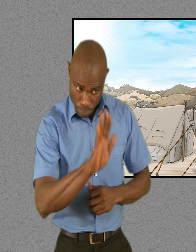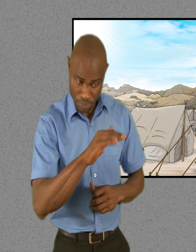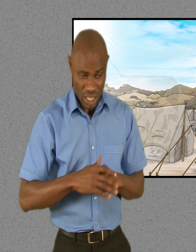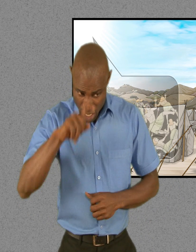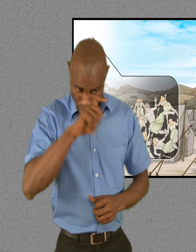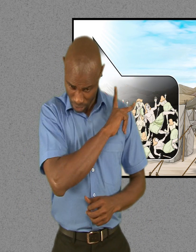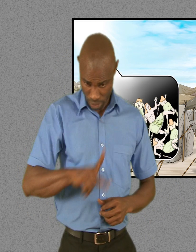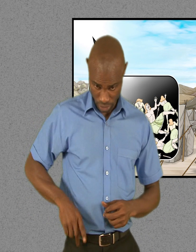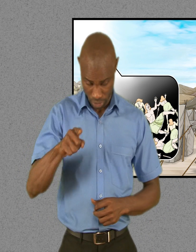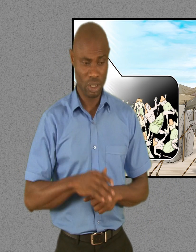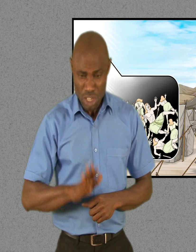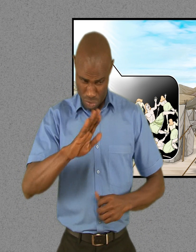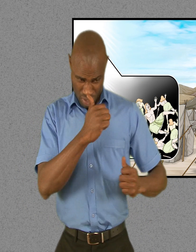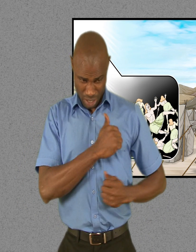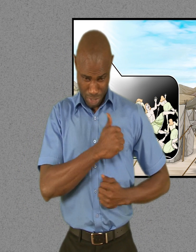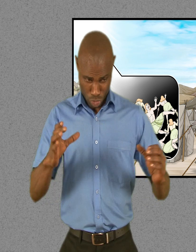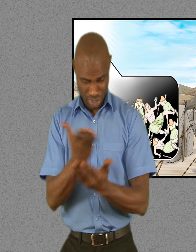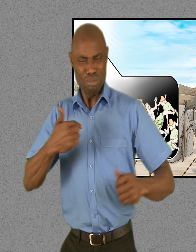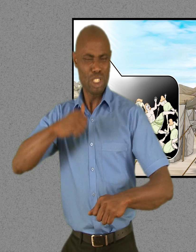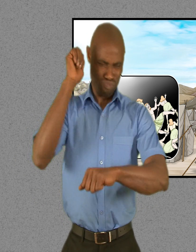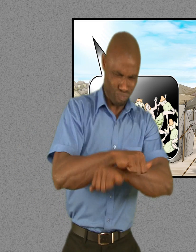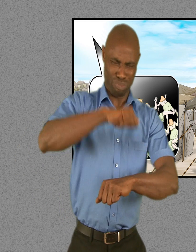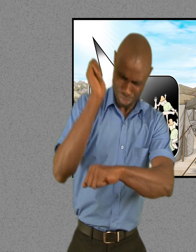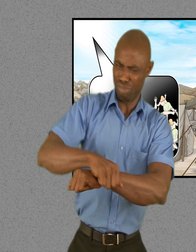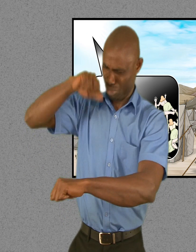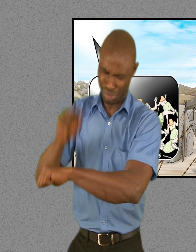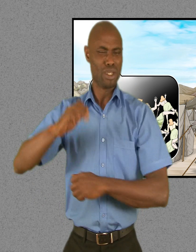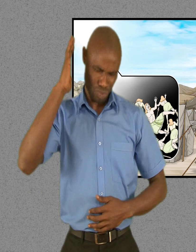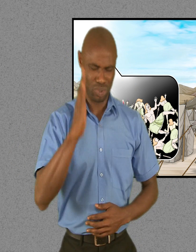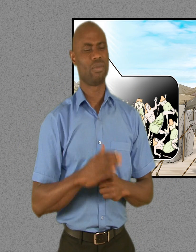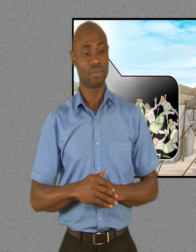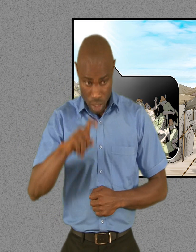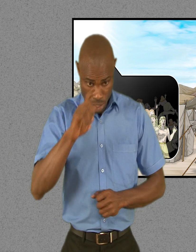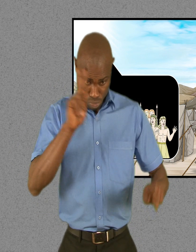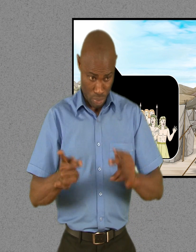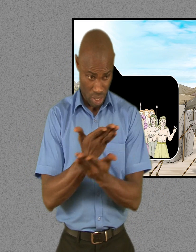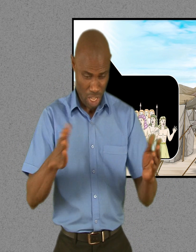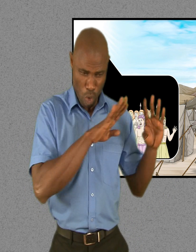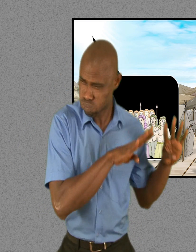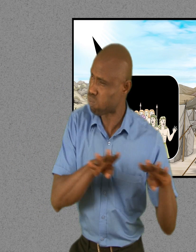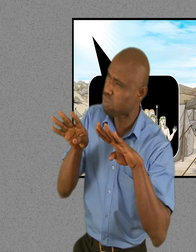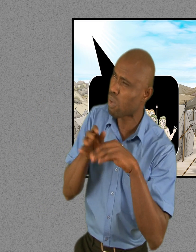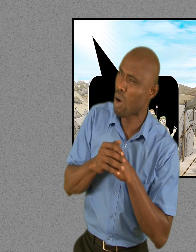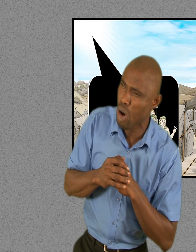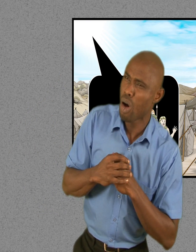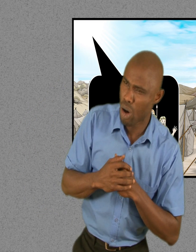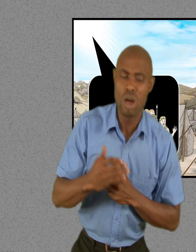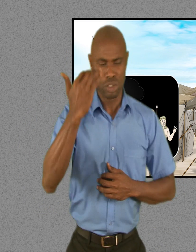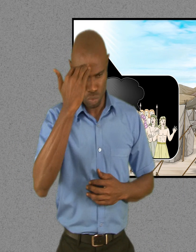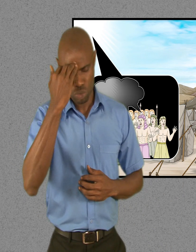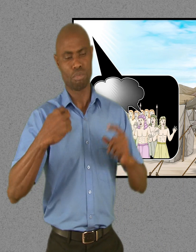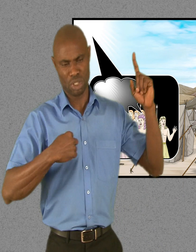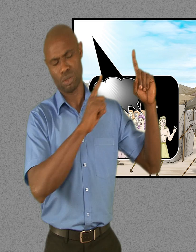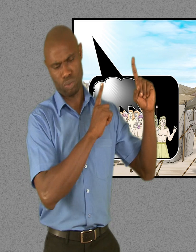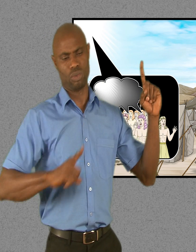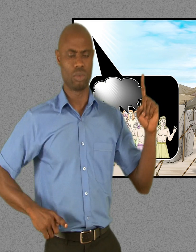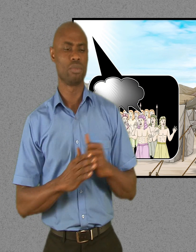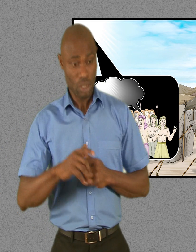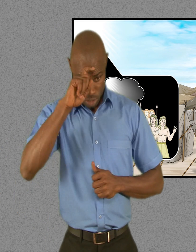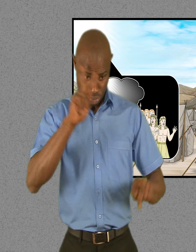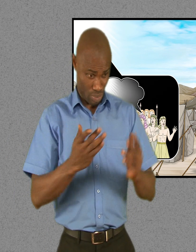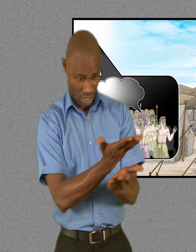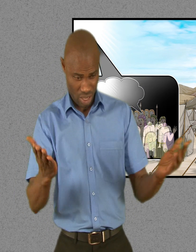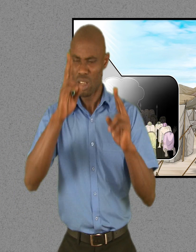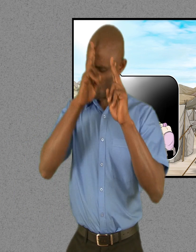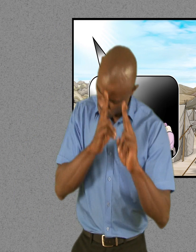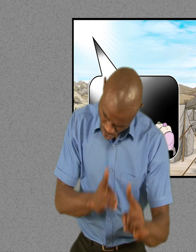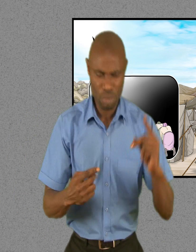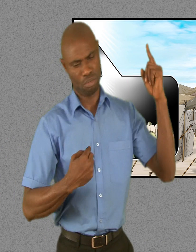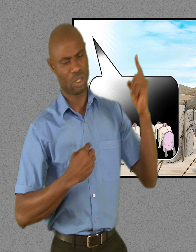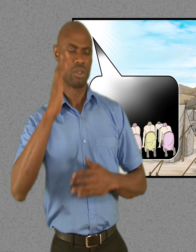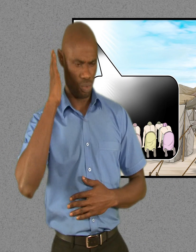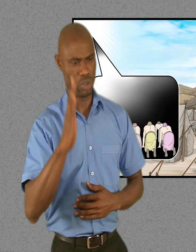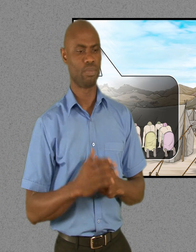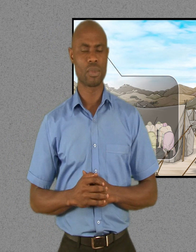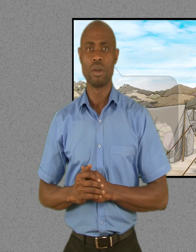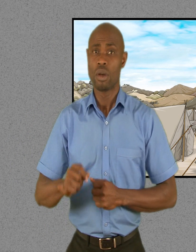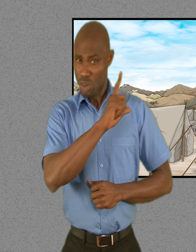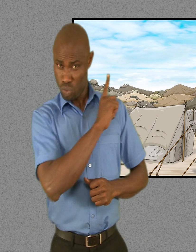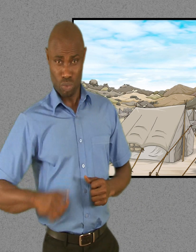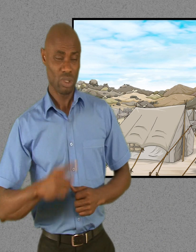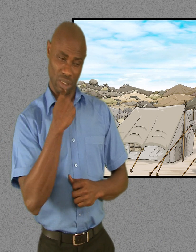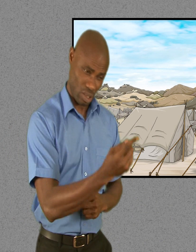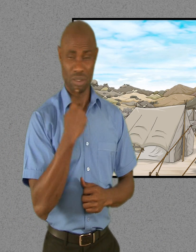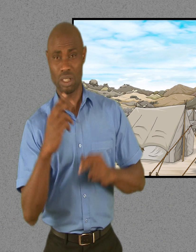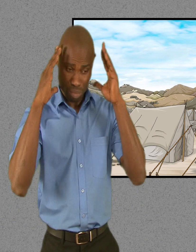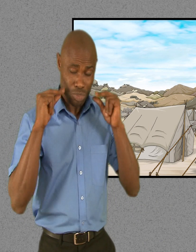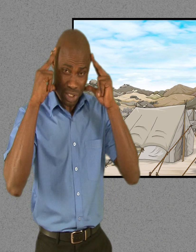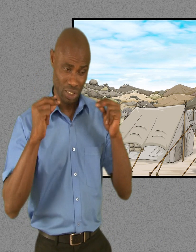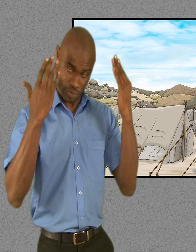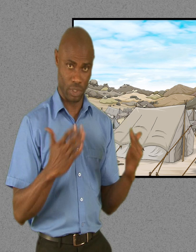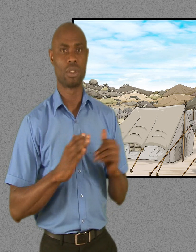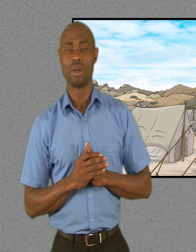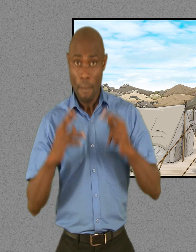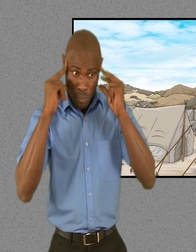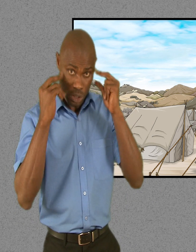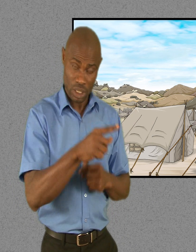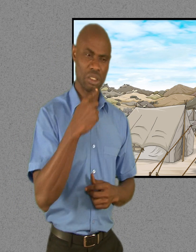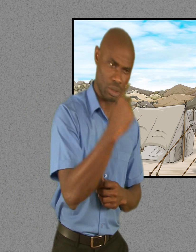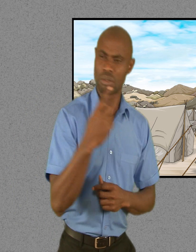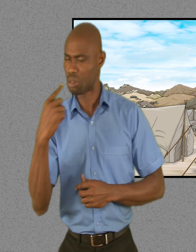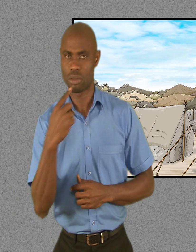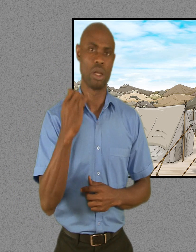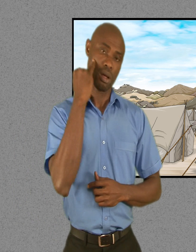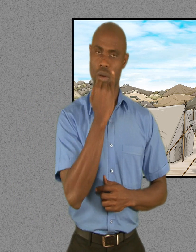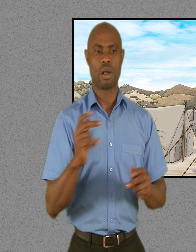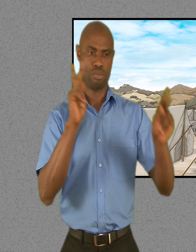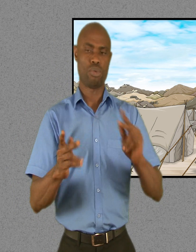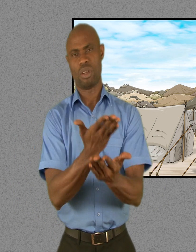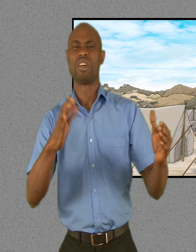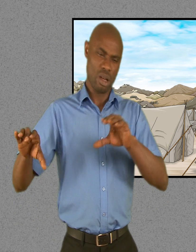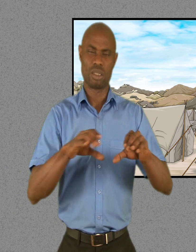But I will gain honor by means of Pharaoh and all his army, and the Egyptians will know that I am the LORD.”